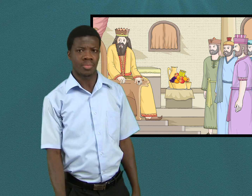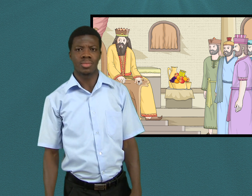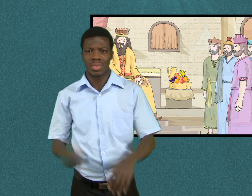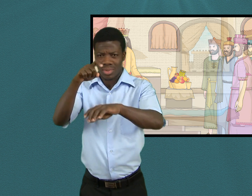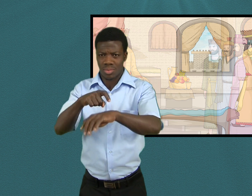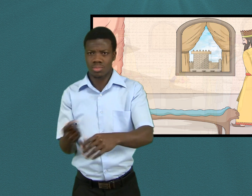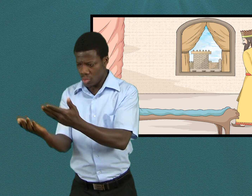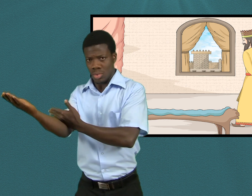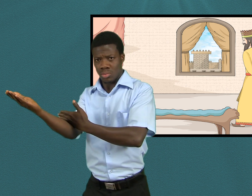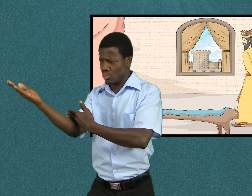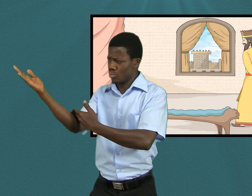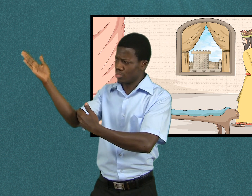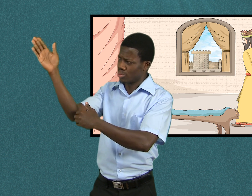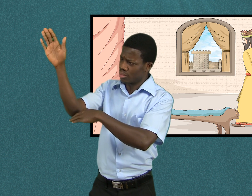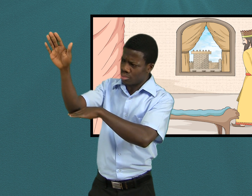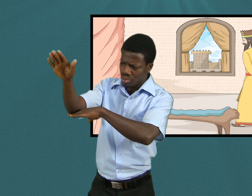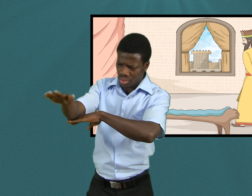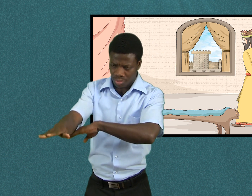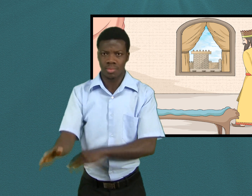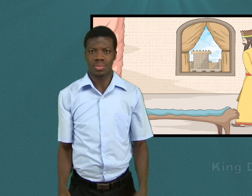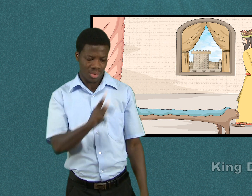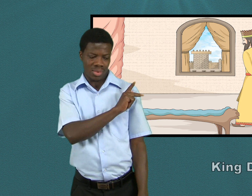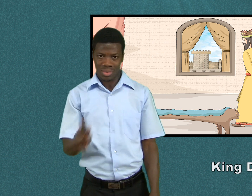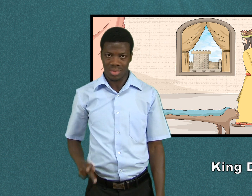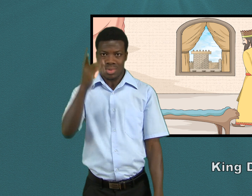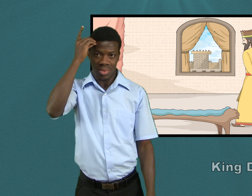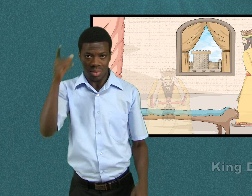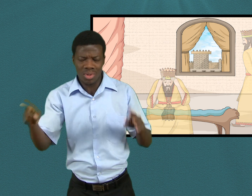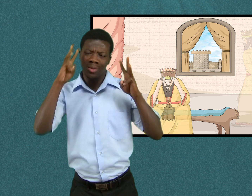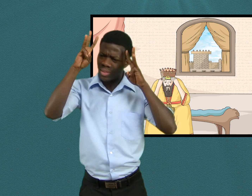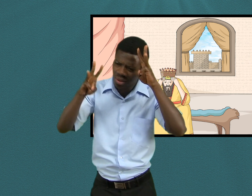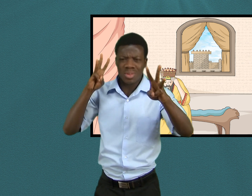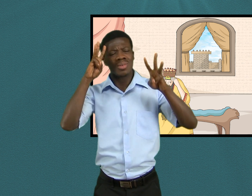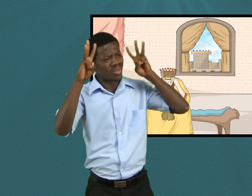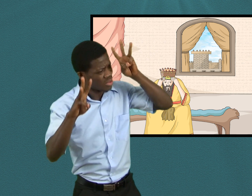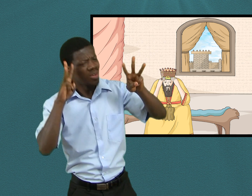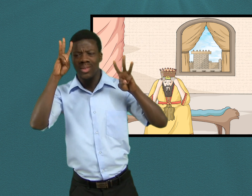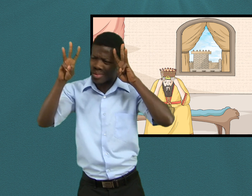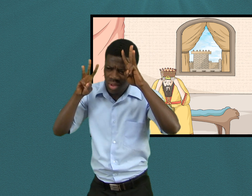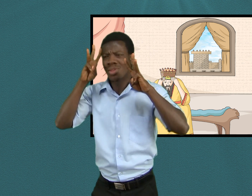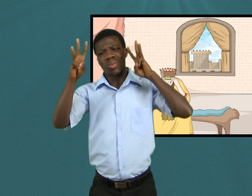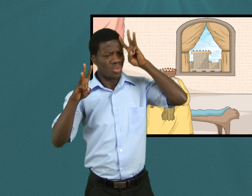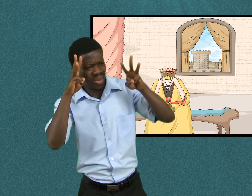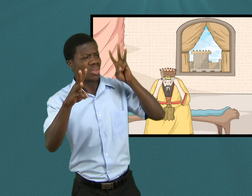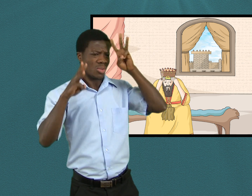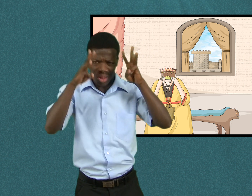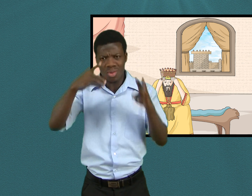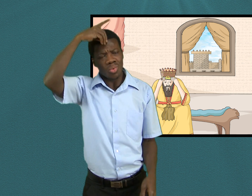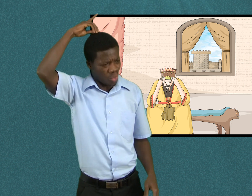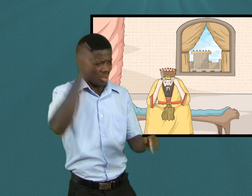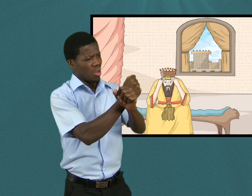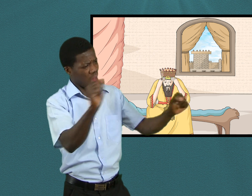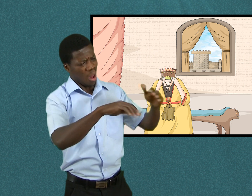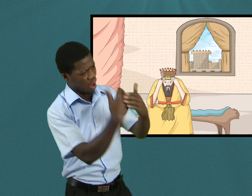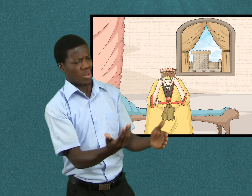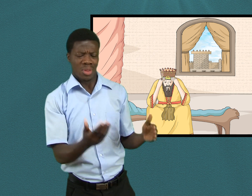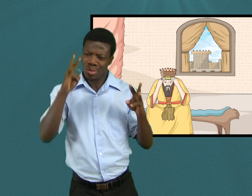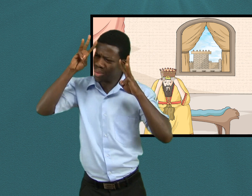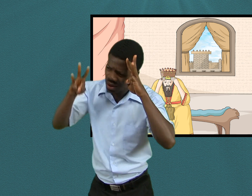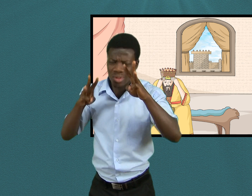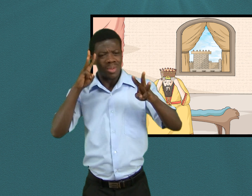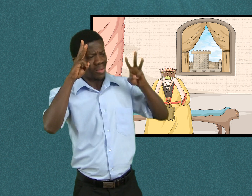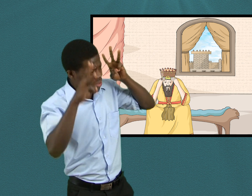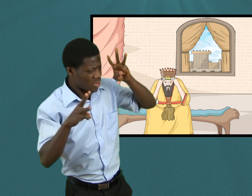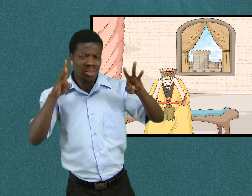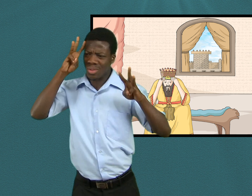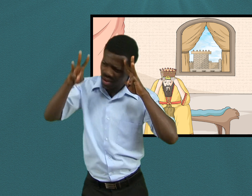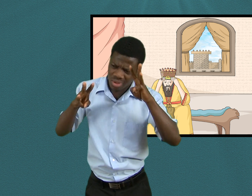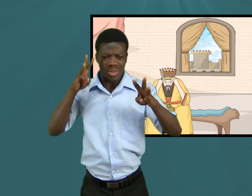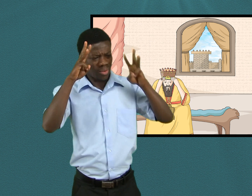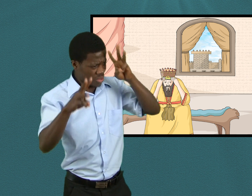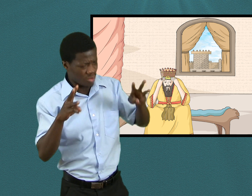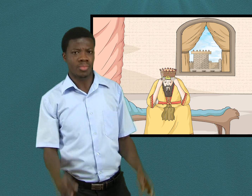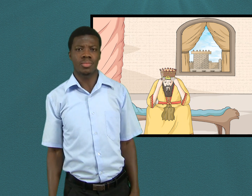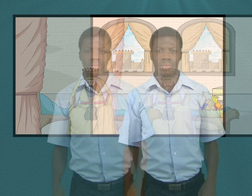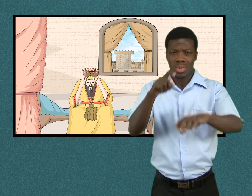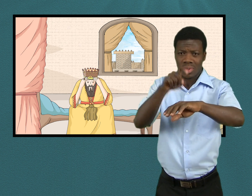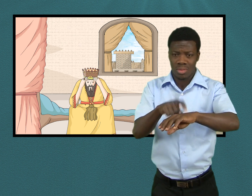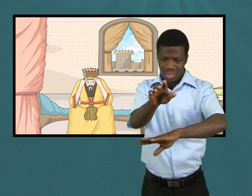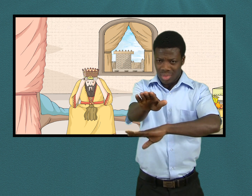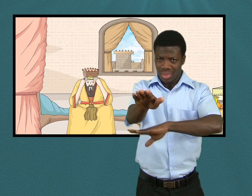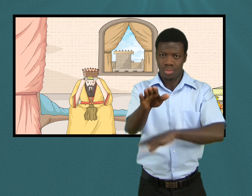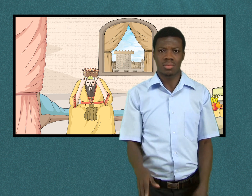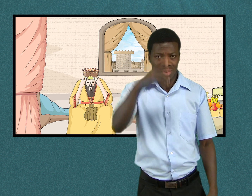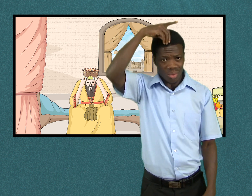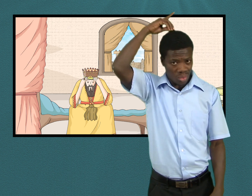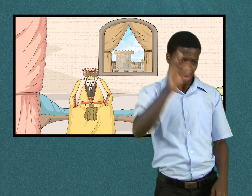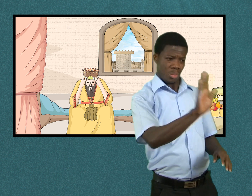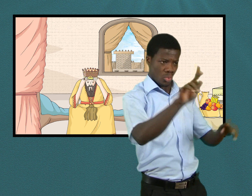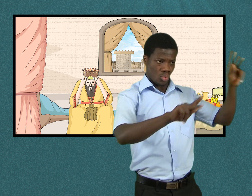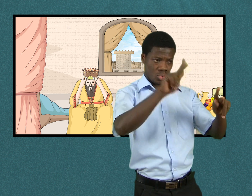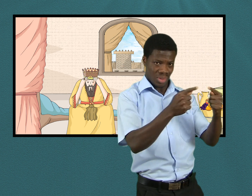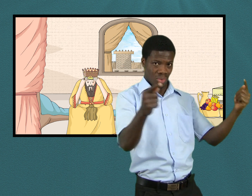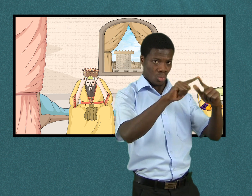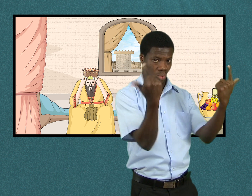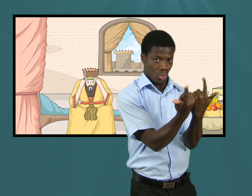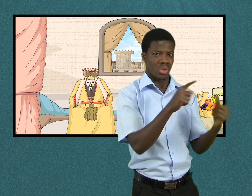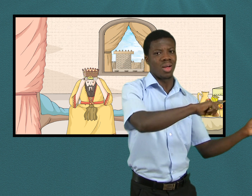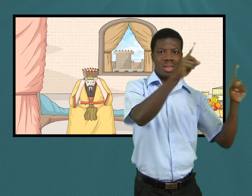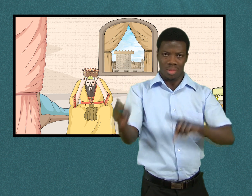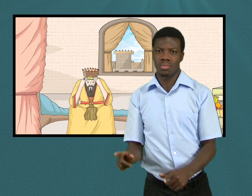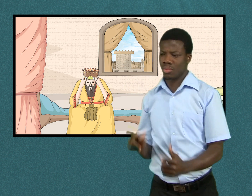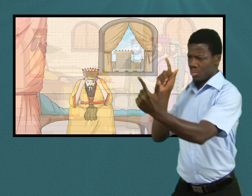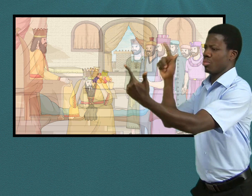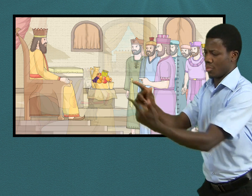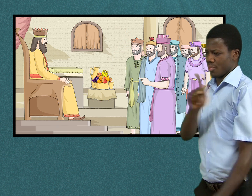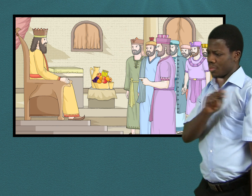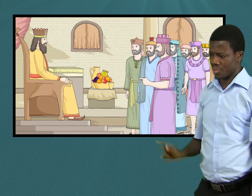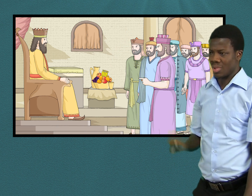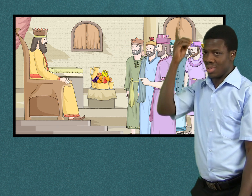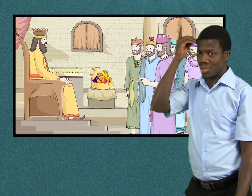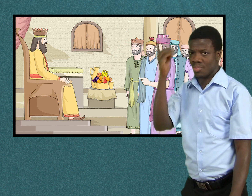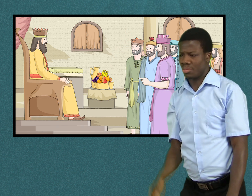As soon as the king heard this, he was deeply distressed and set his mind on delivering Daniel, and he labored until sundown to rescue him.